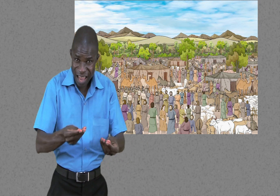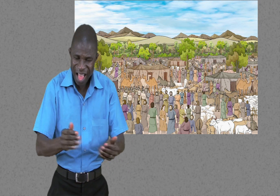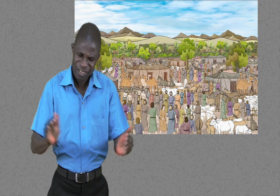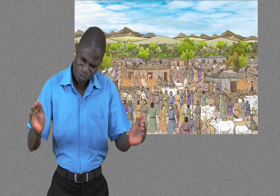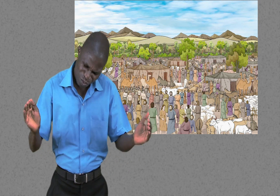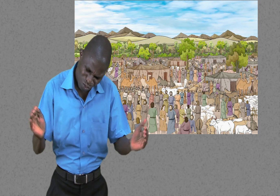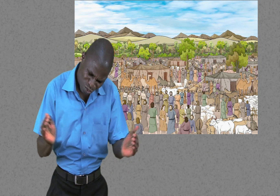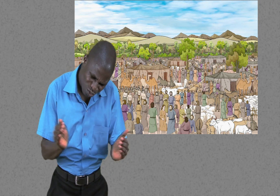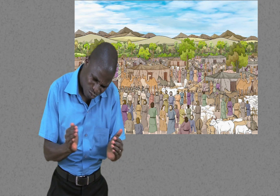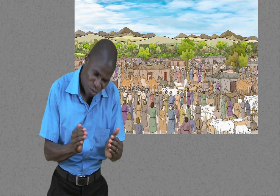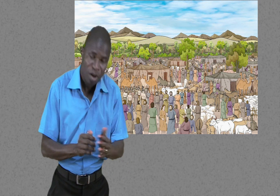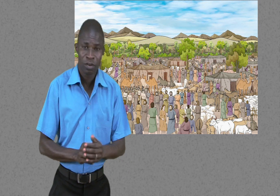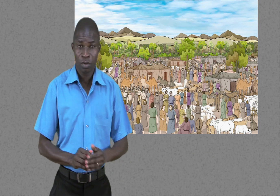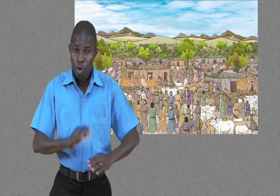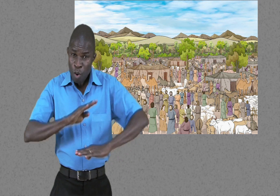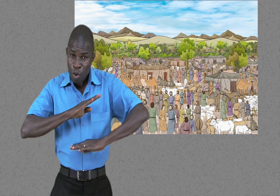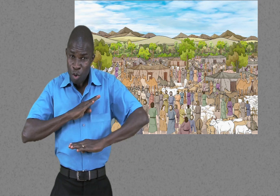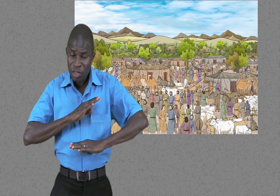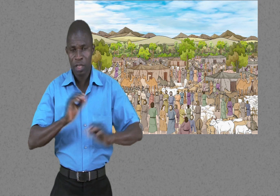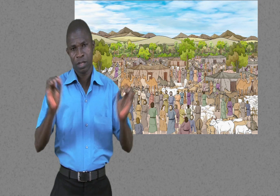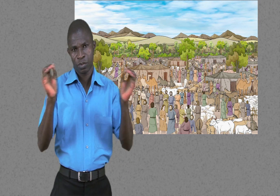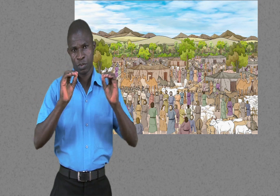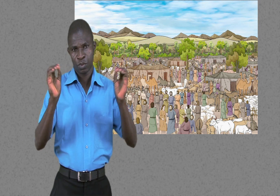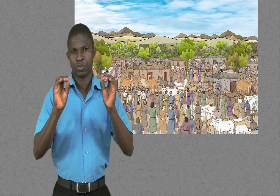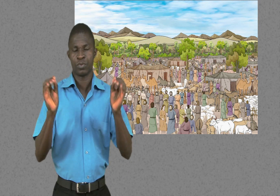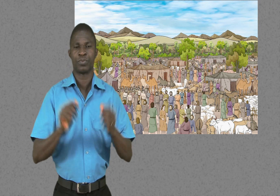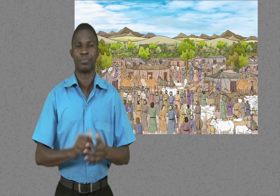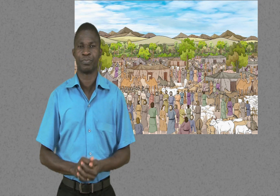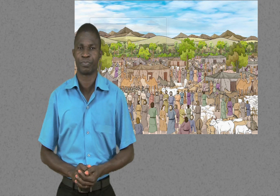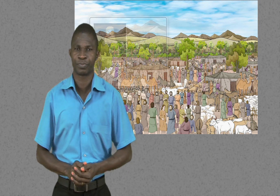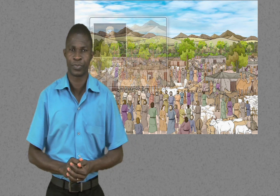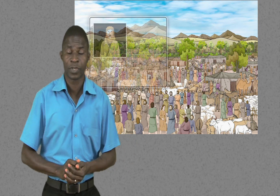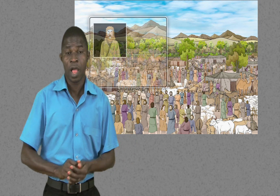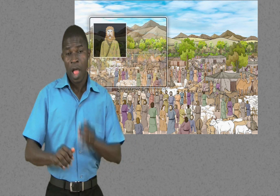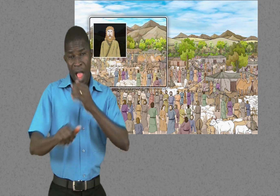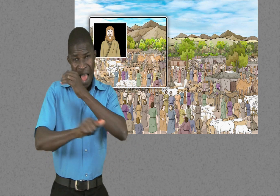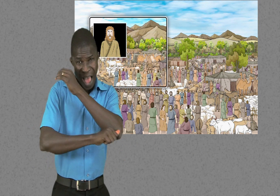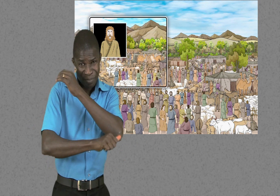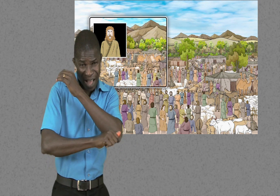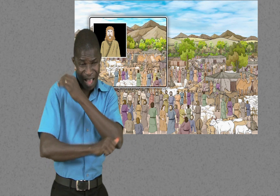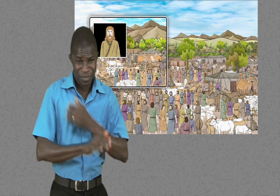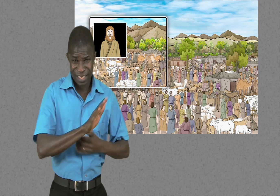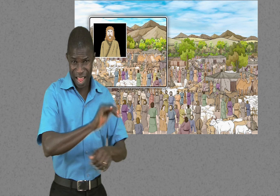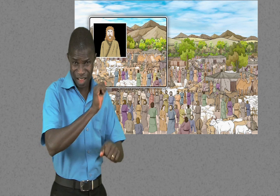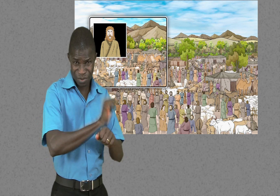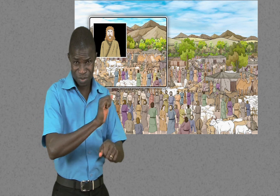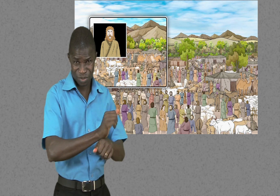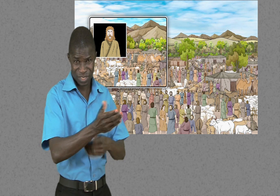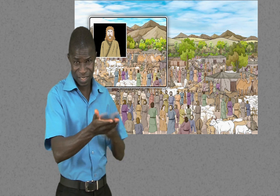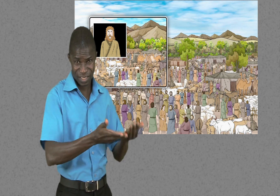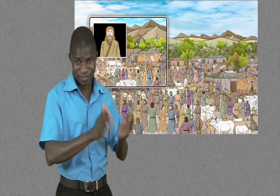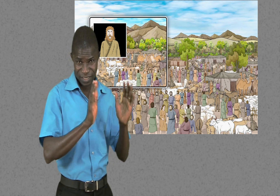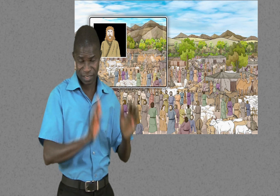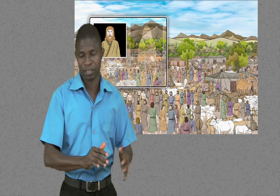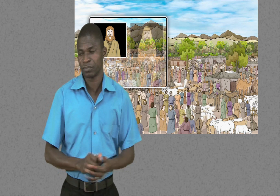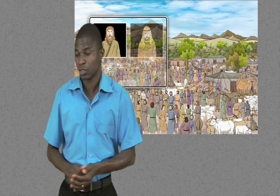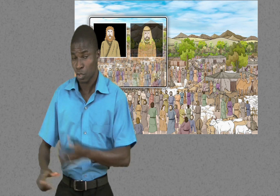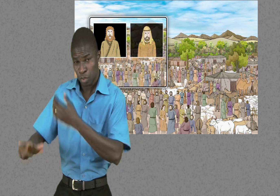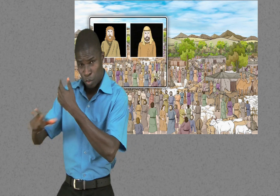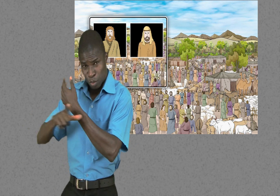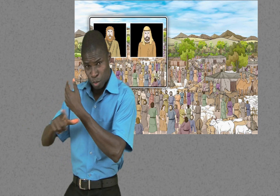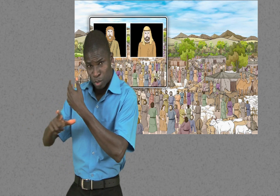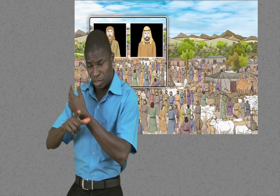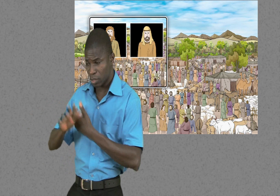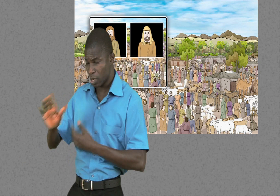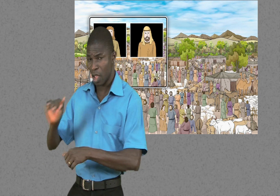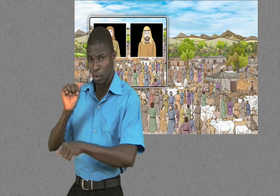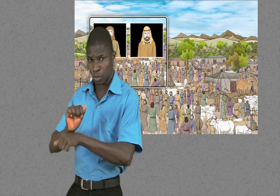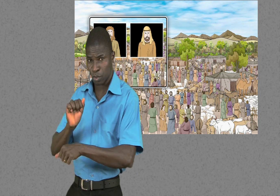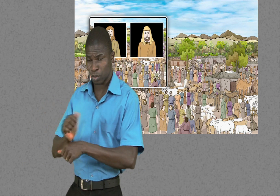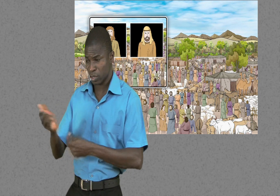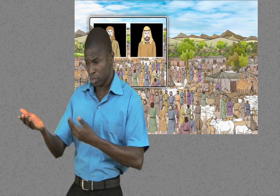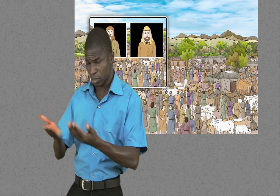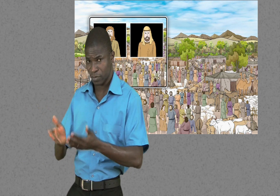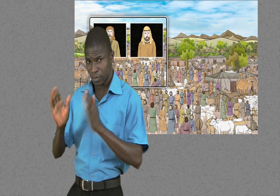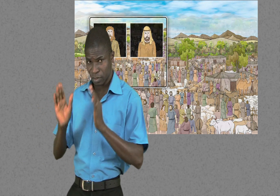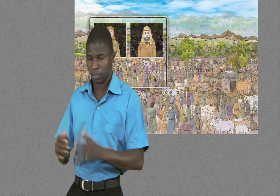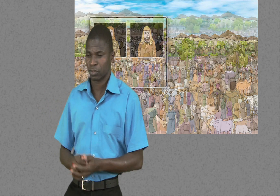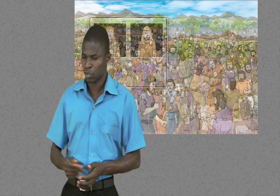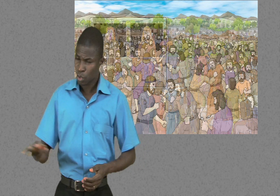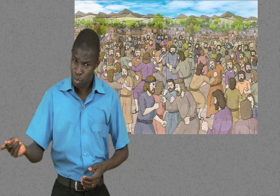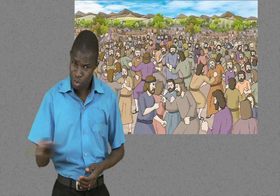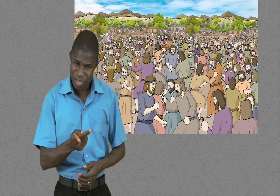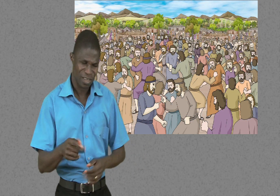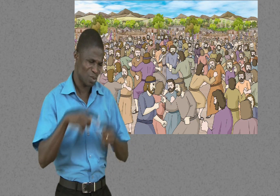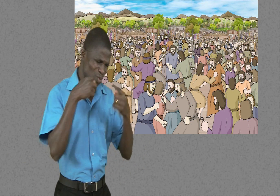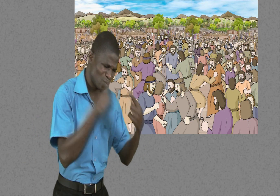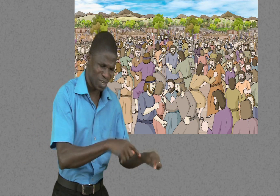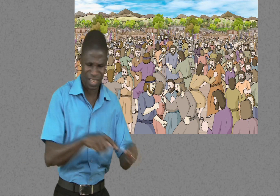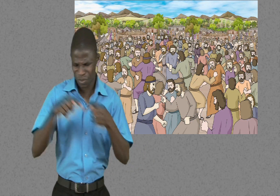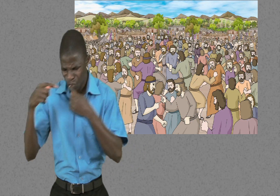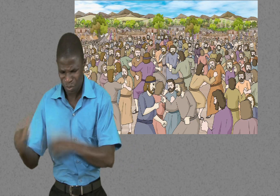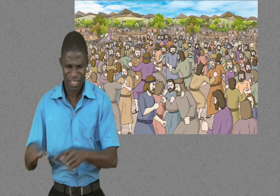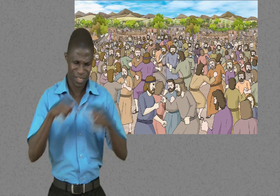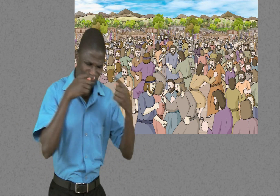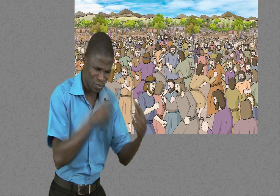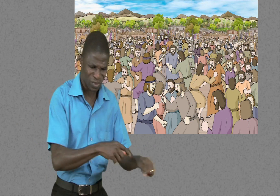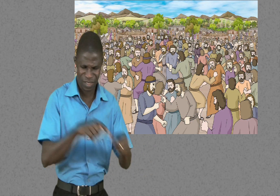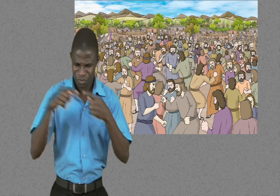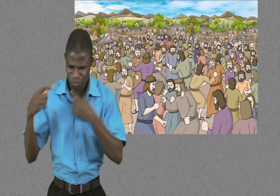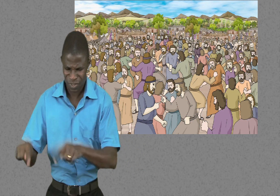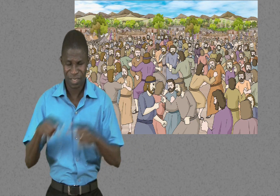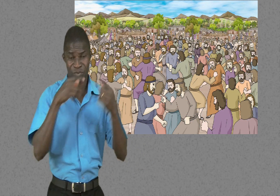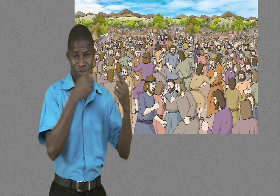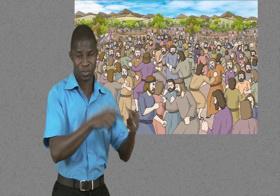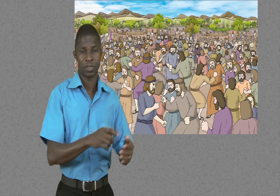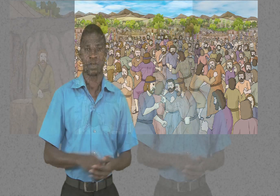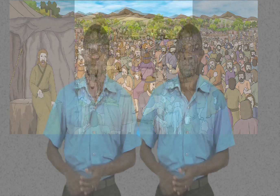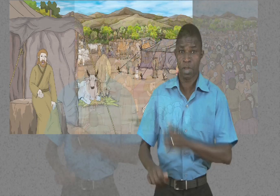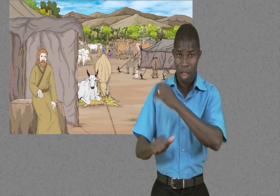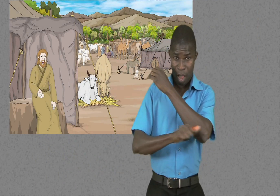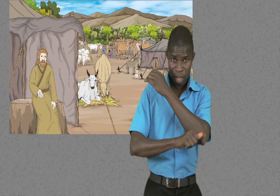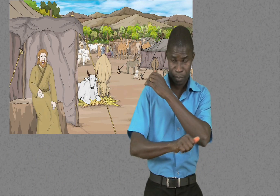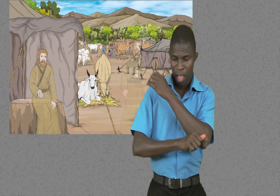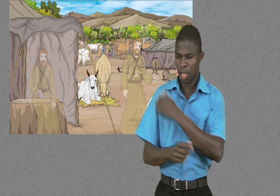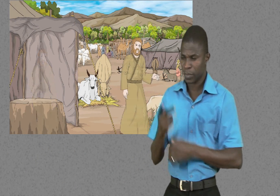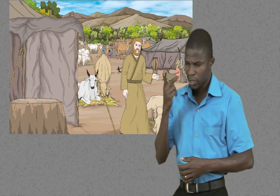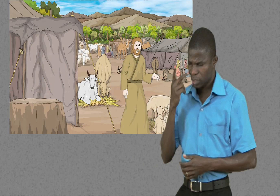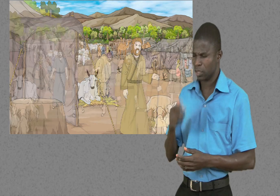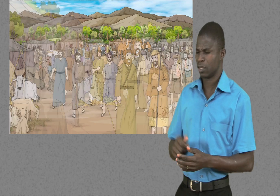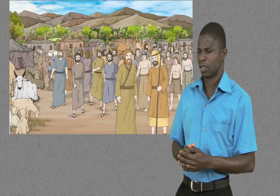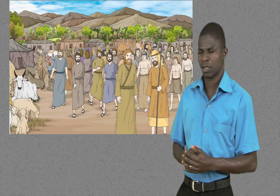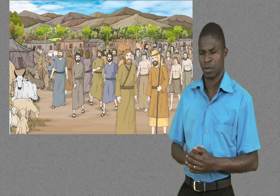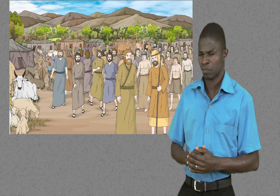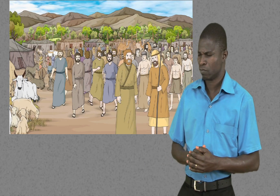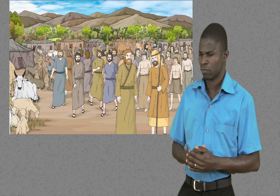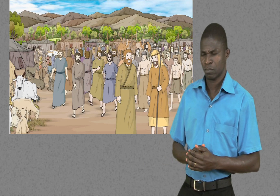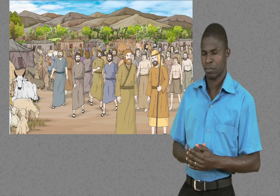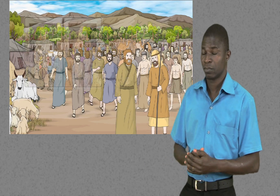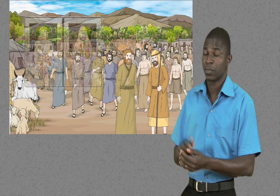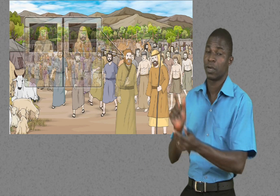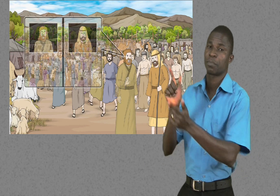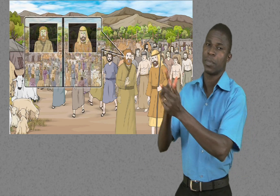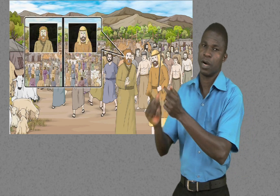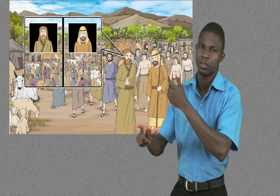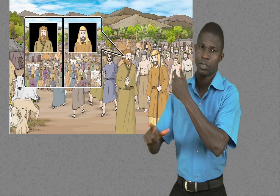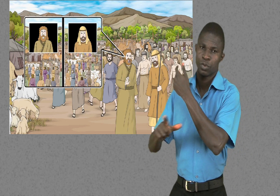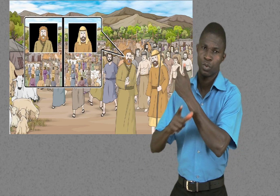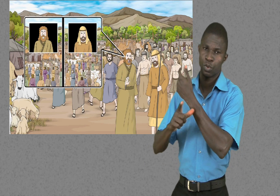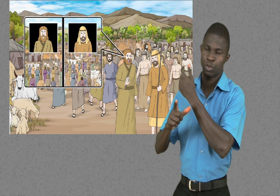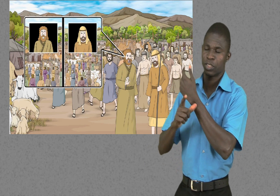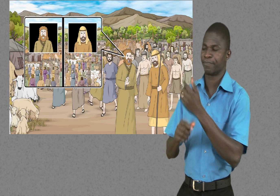So Abram said to Lot, “Please let there be no contention between you and me, or between your herdsmen and my herdsmen.